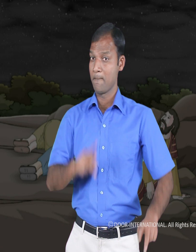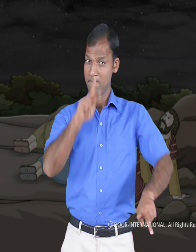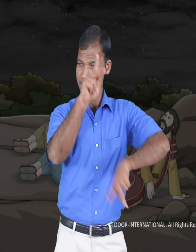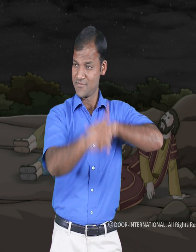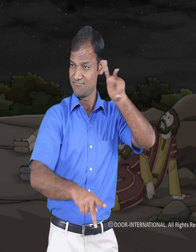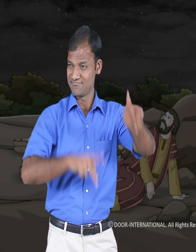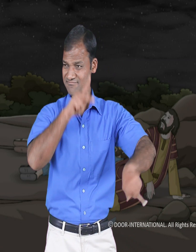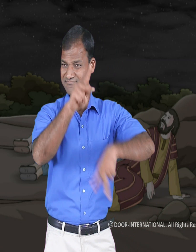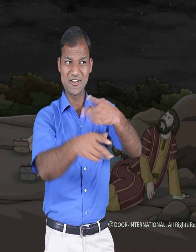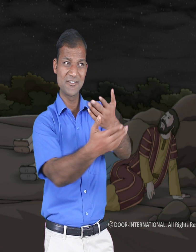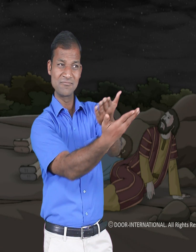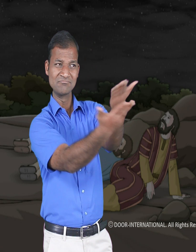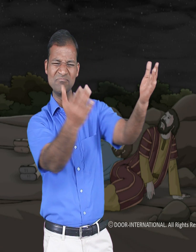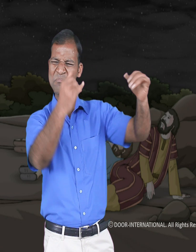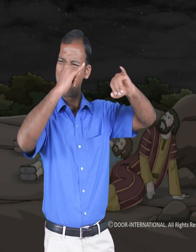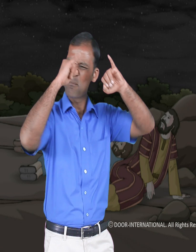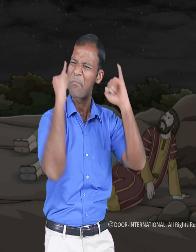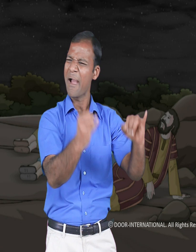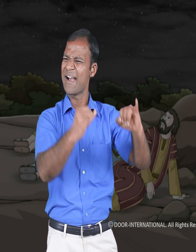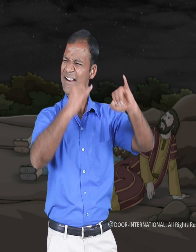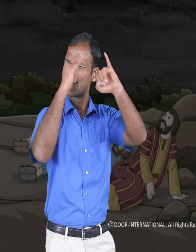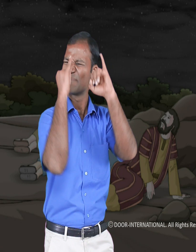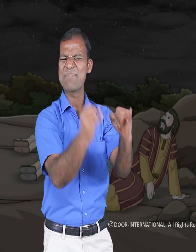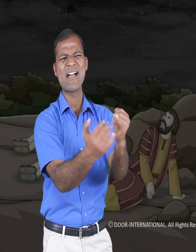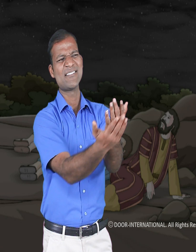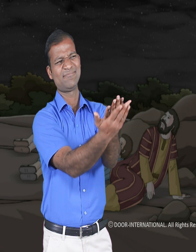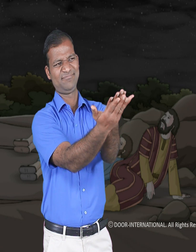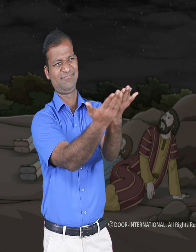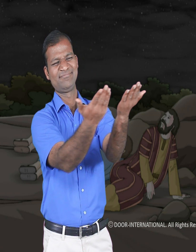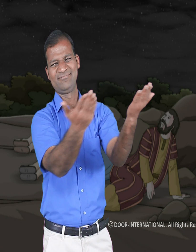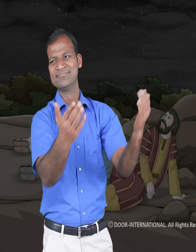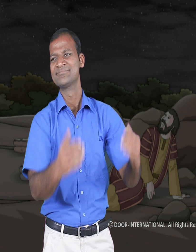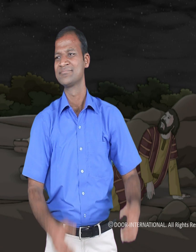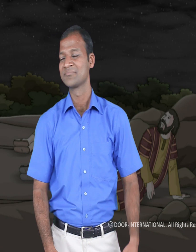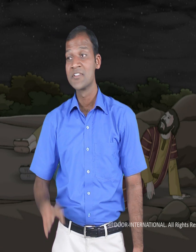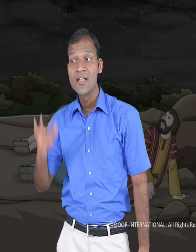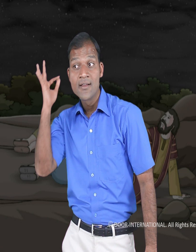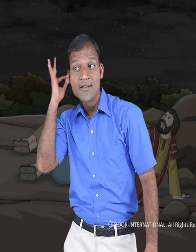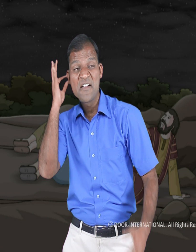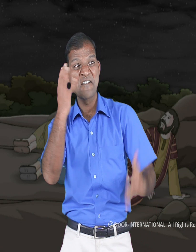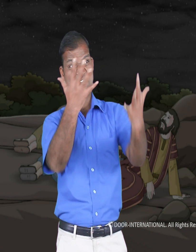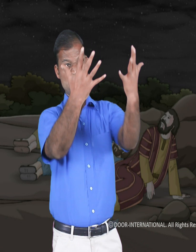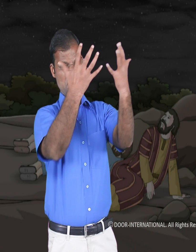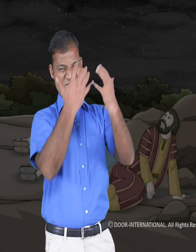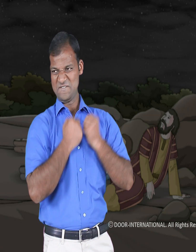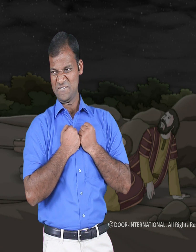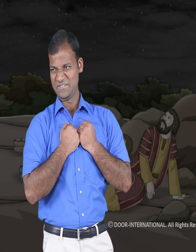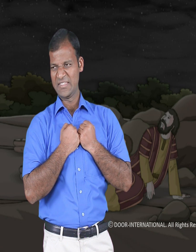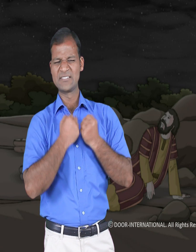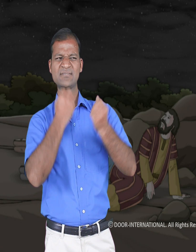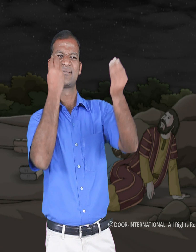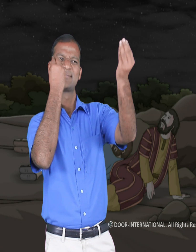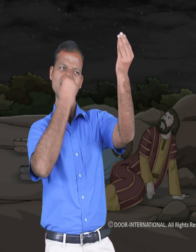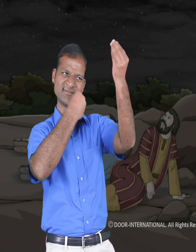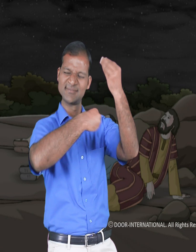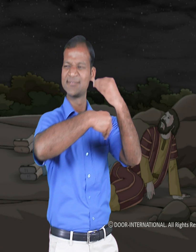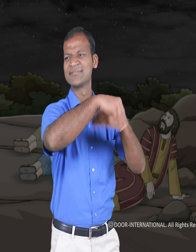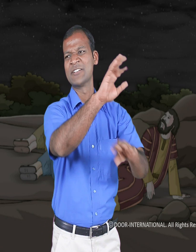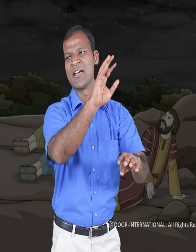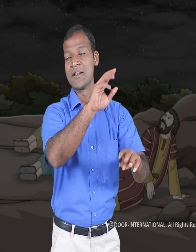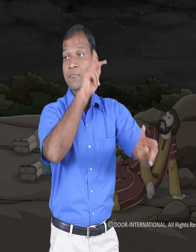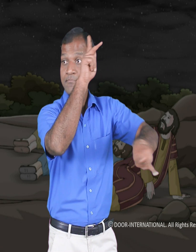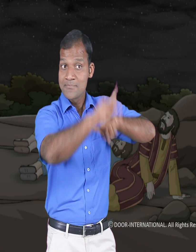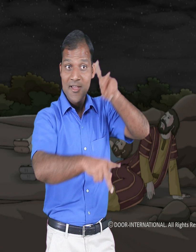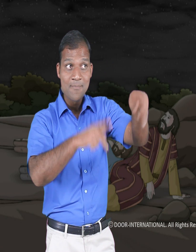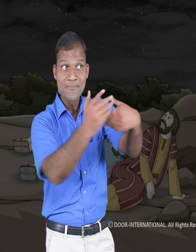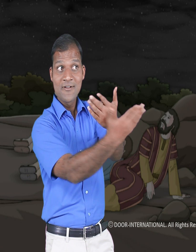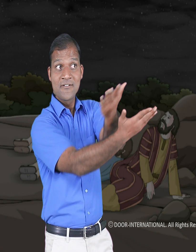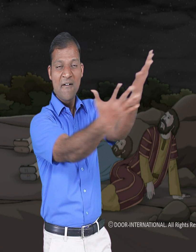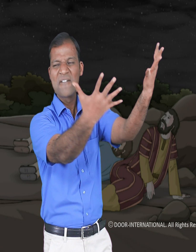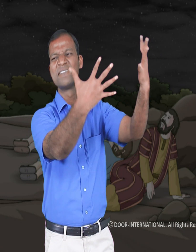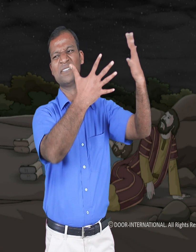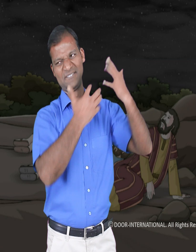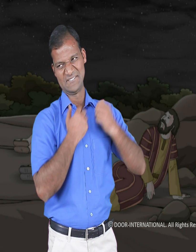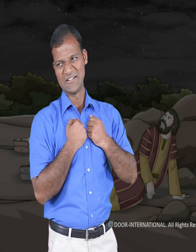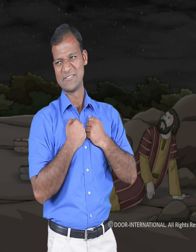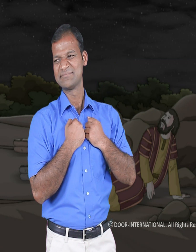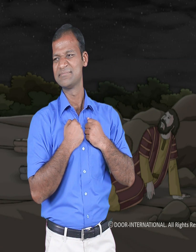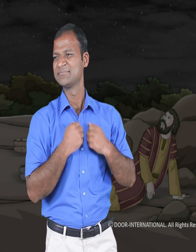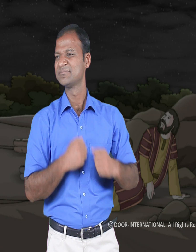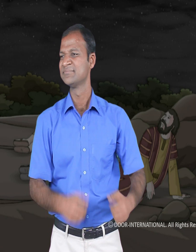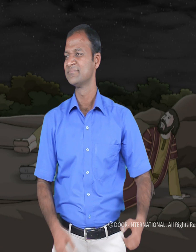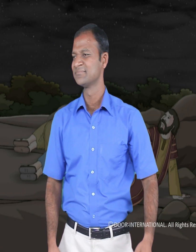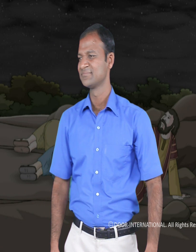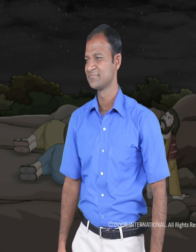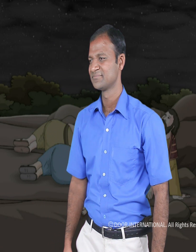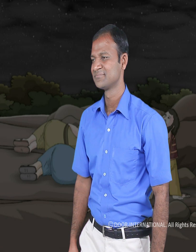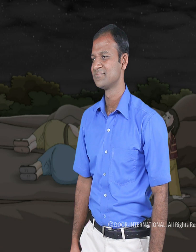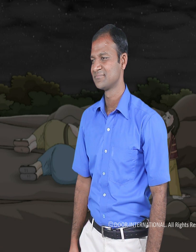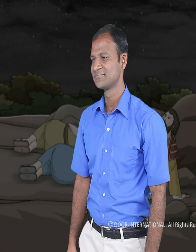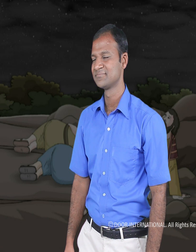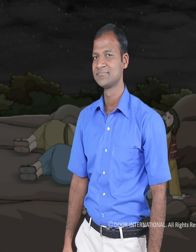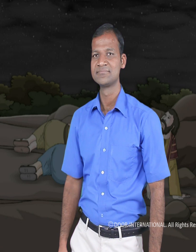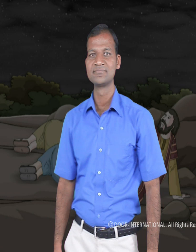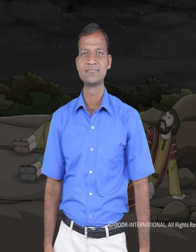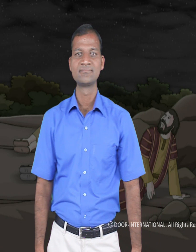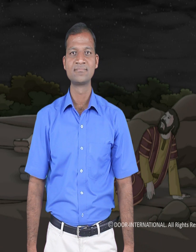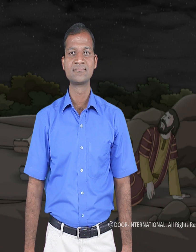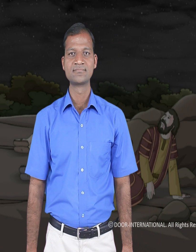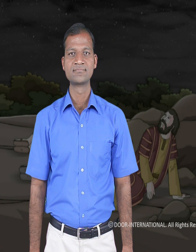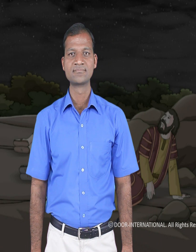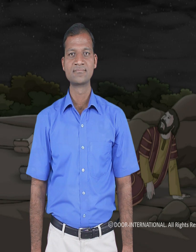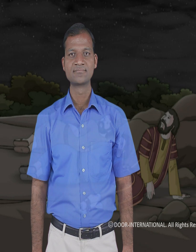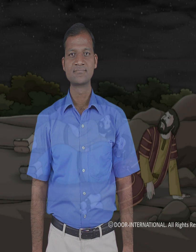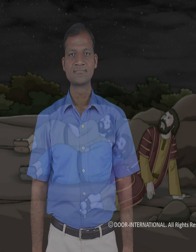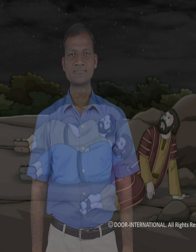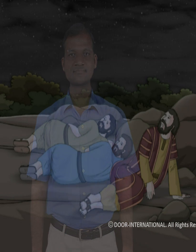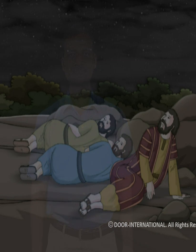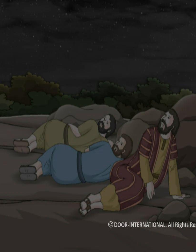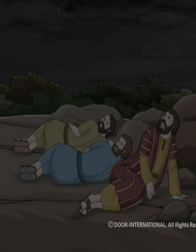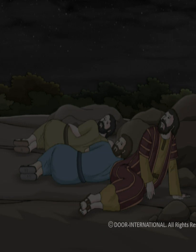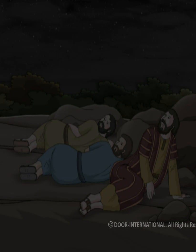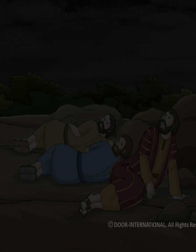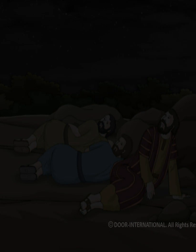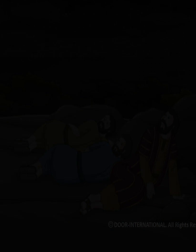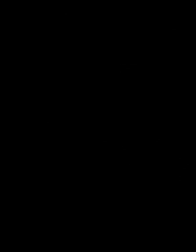And in His anguish, He prayed more earnestly, and His sweat became like drops of blood falling to the ground.